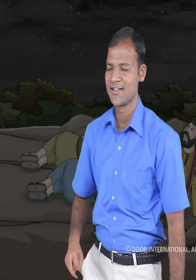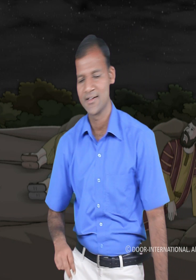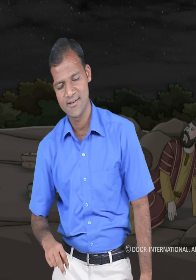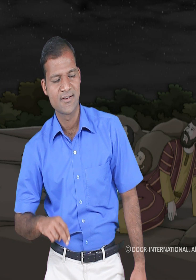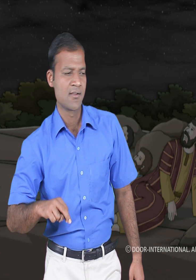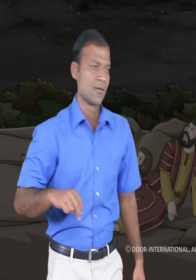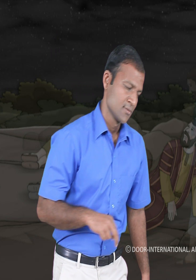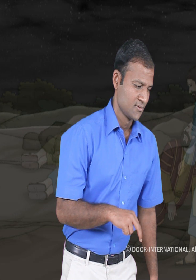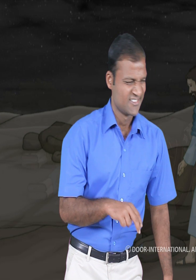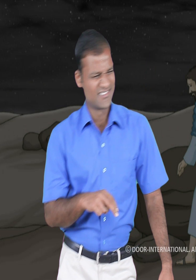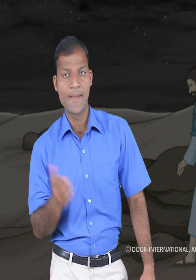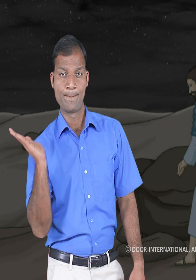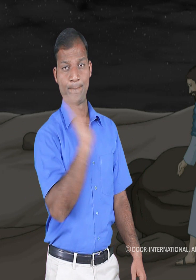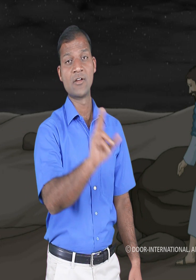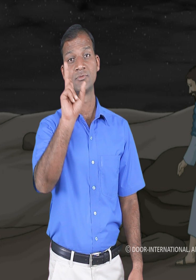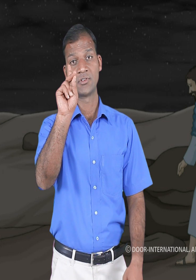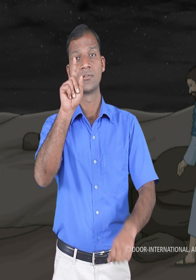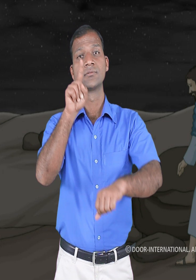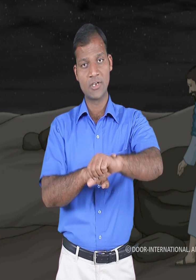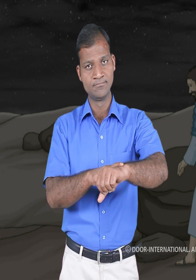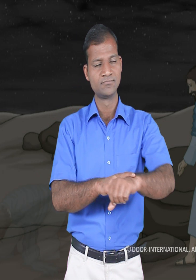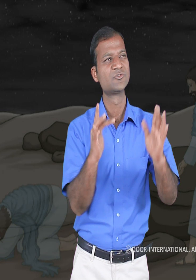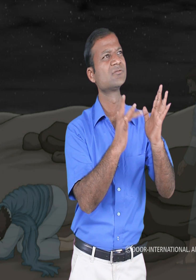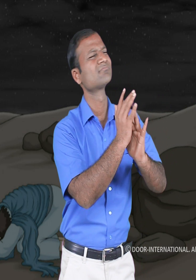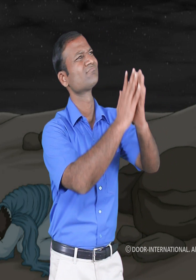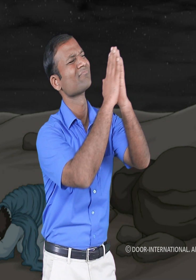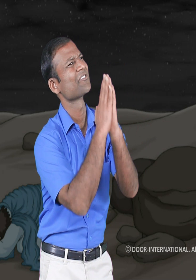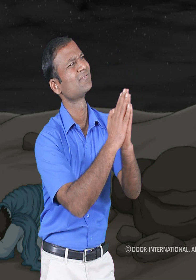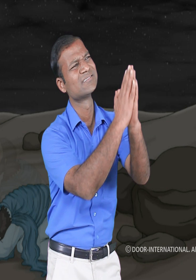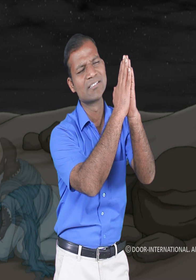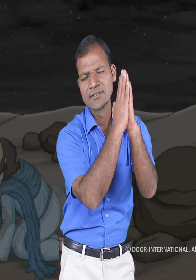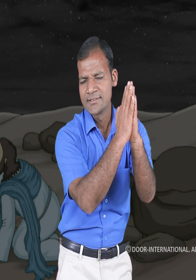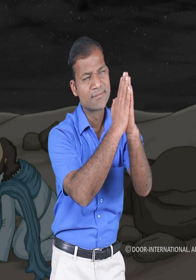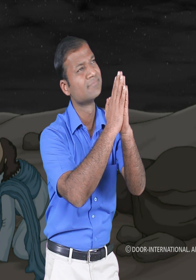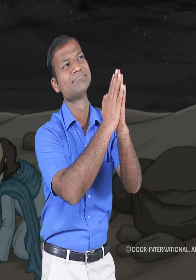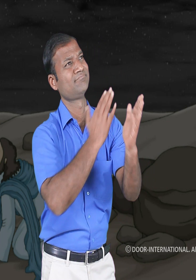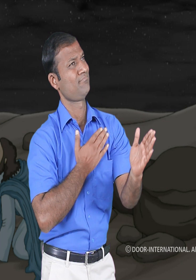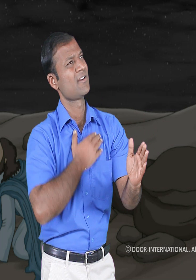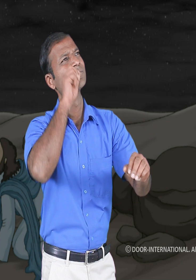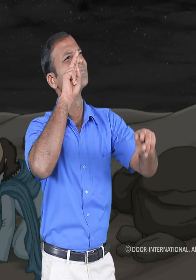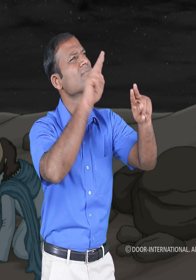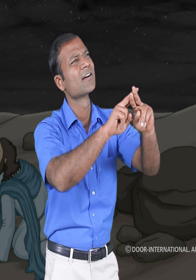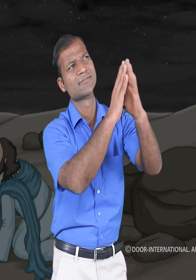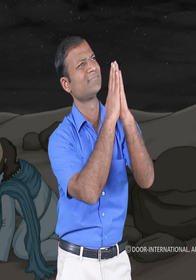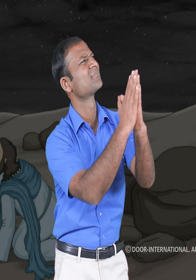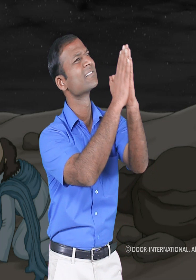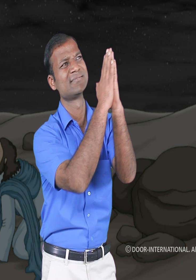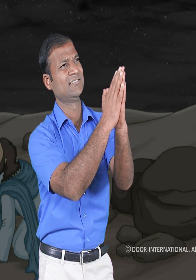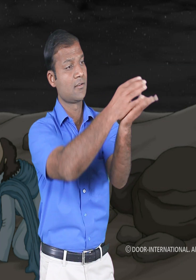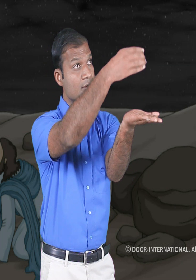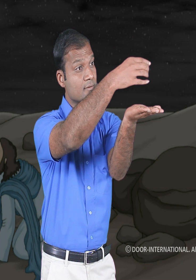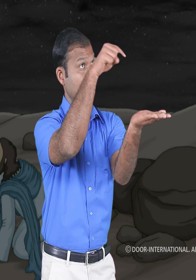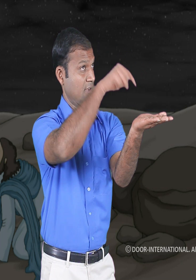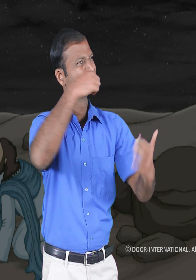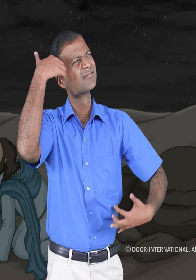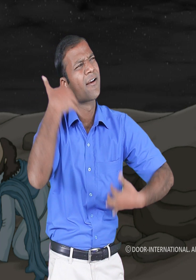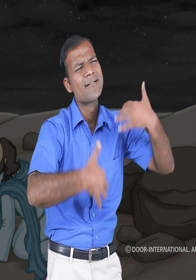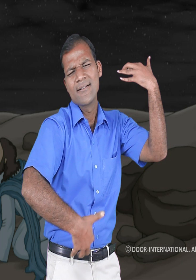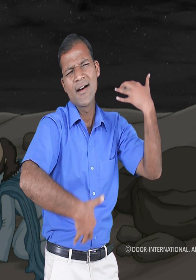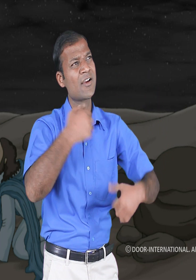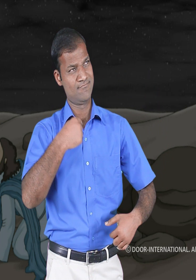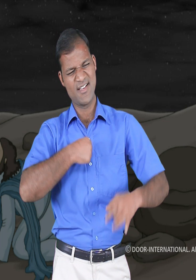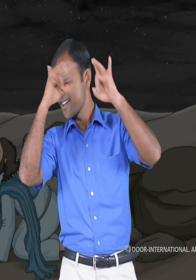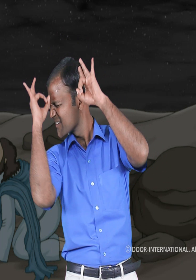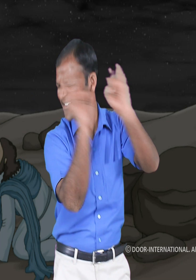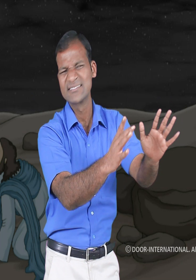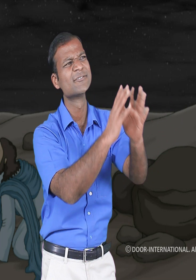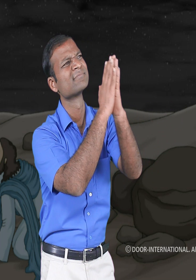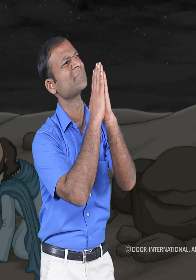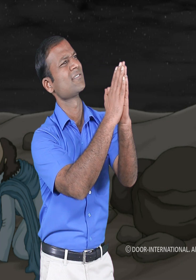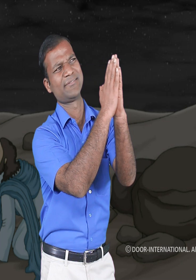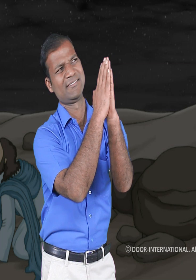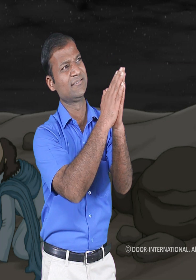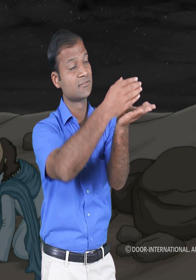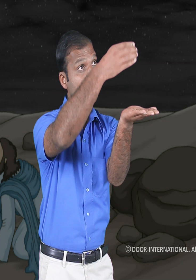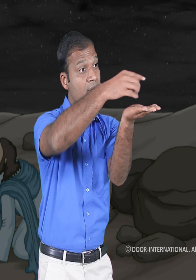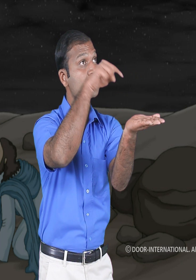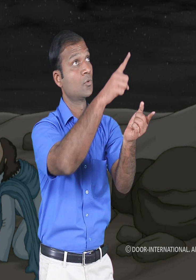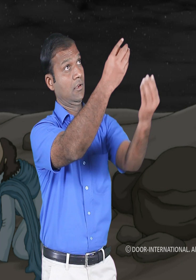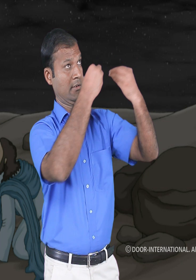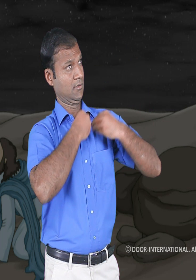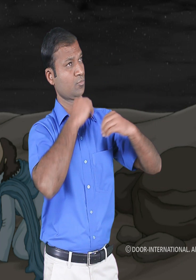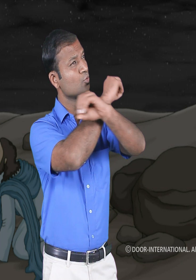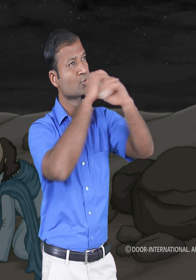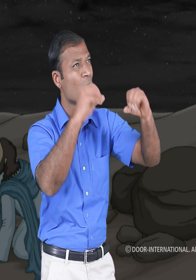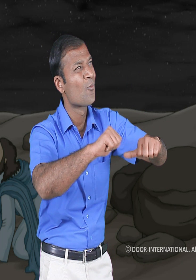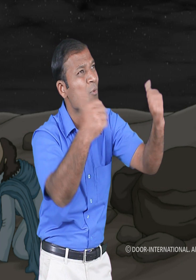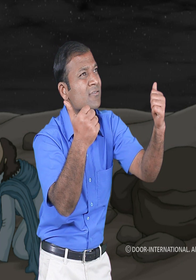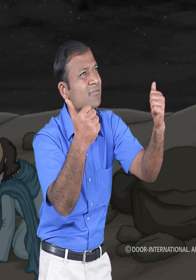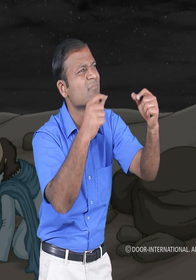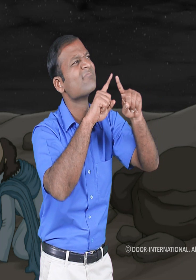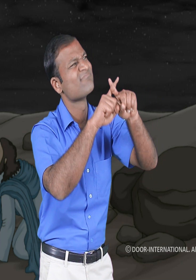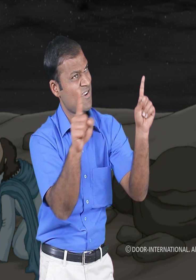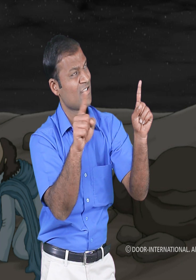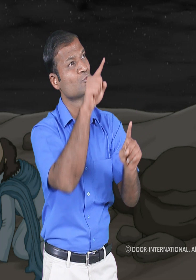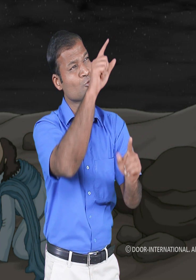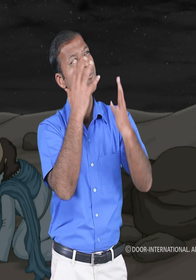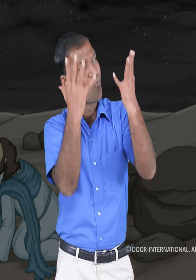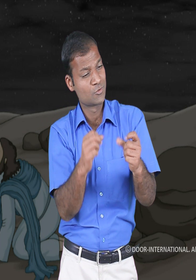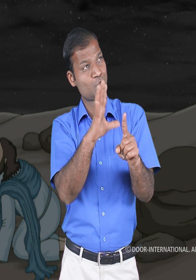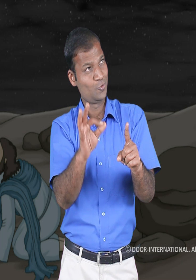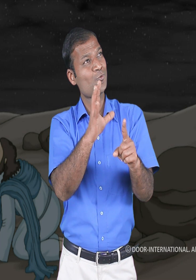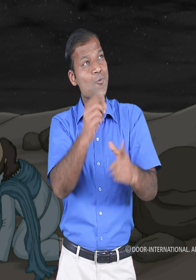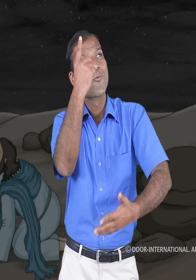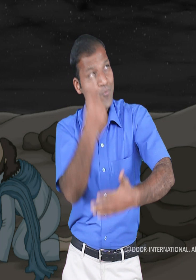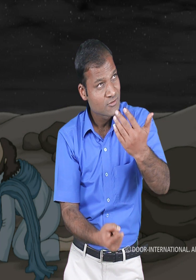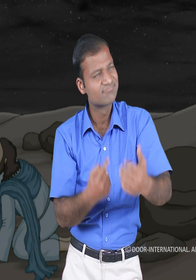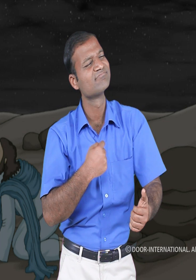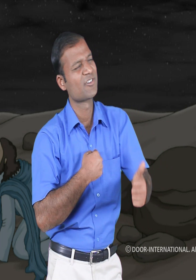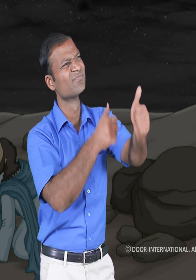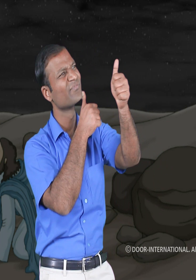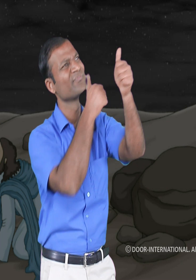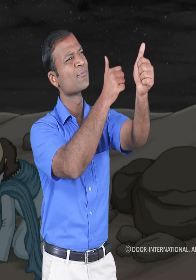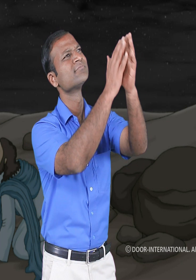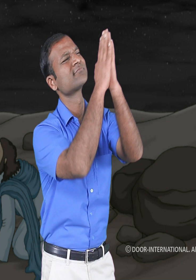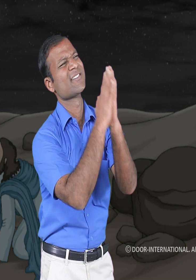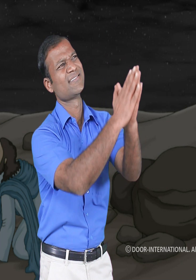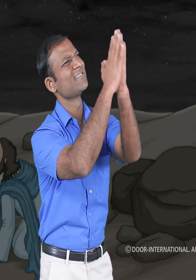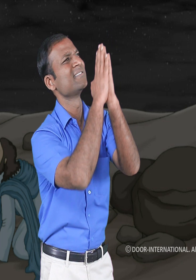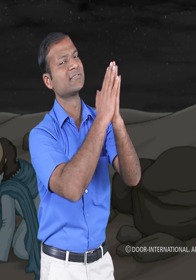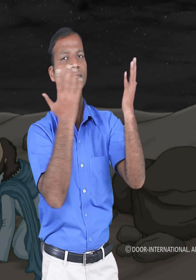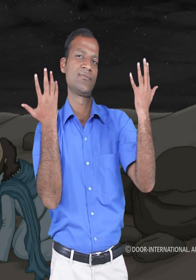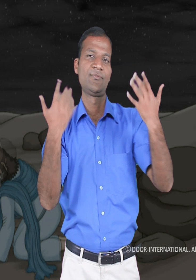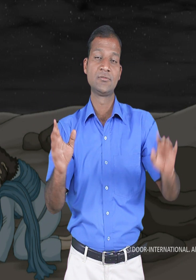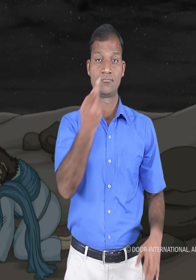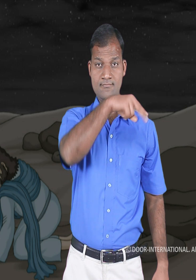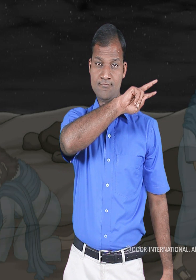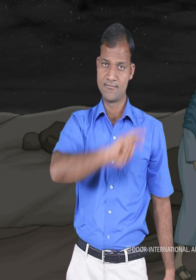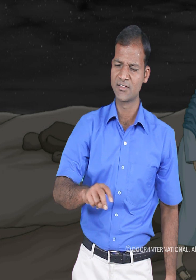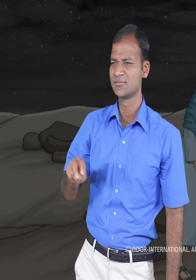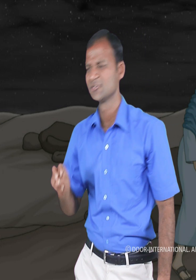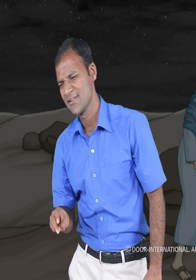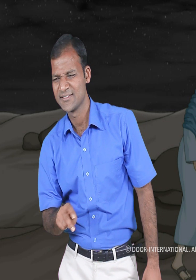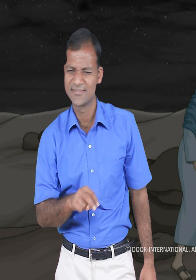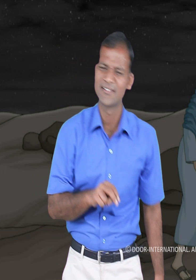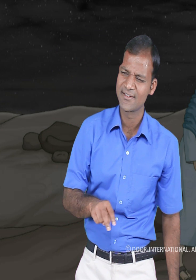A second time He went away and prayed, “My Father, if this cup cannot pass unless I drink it, may Your will be done.”